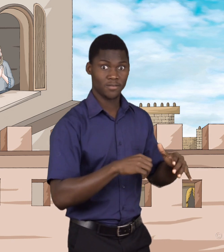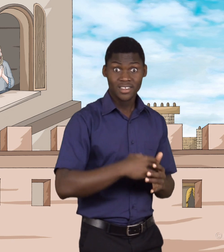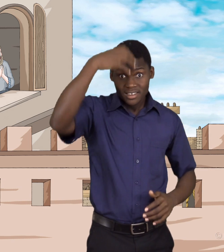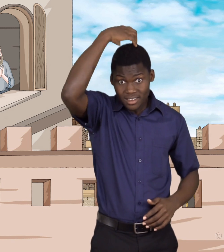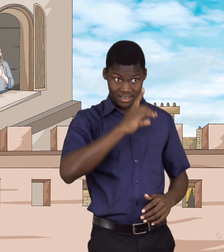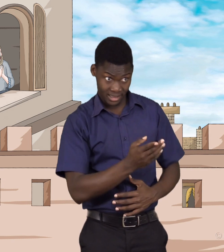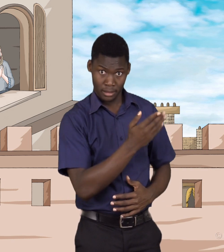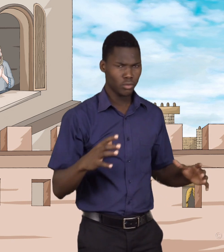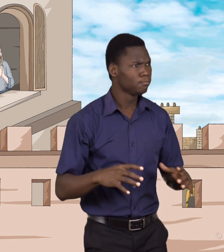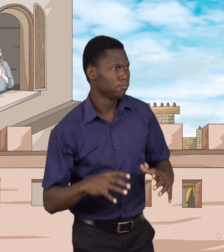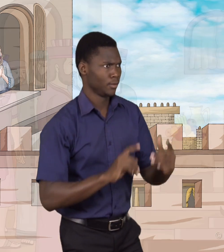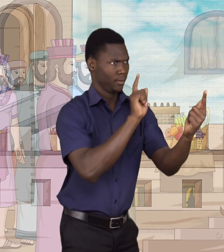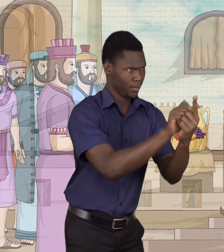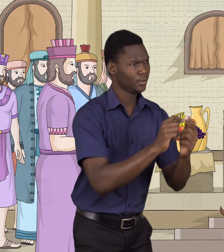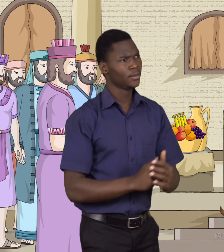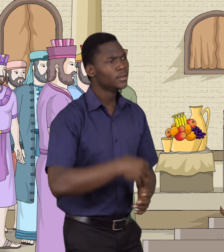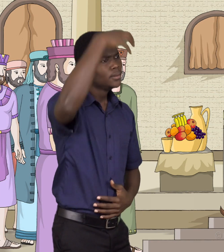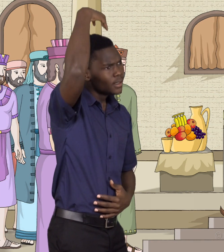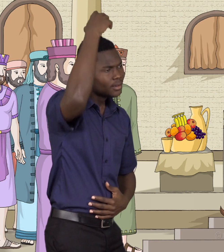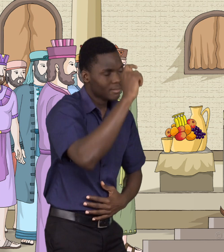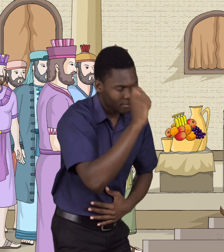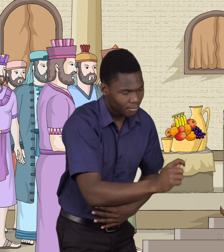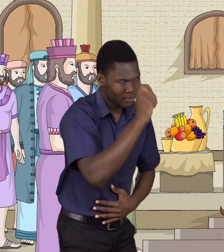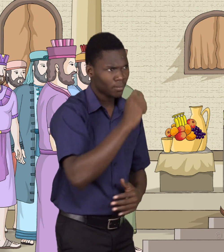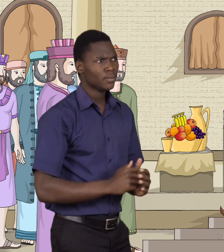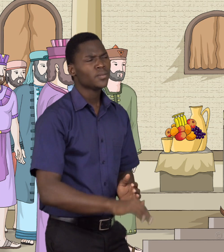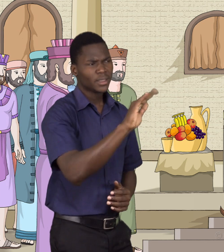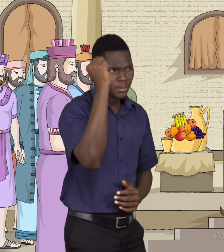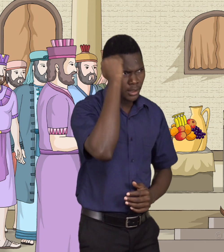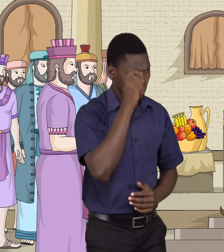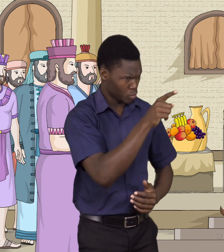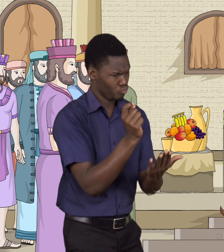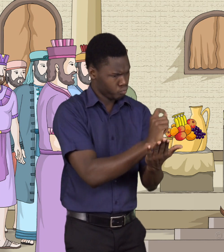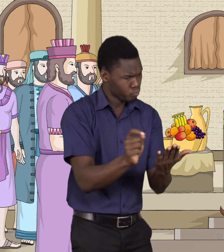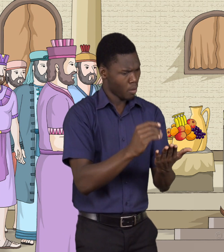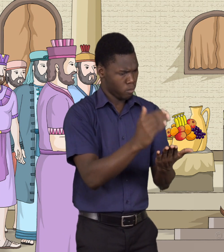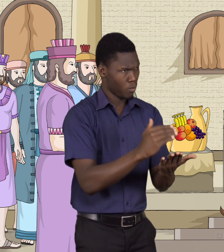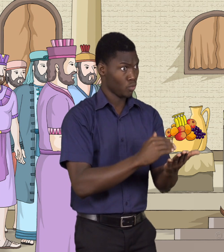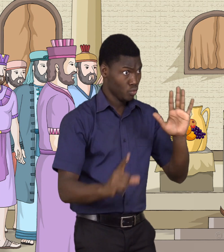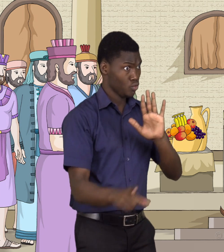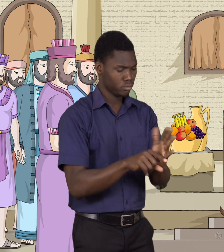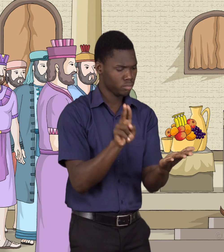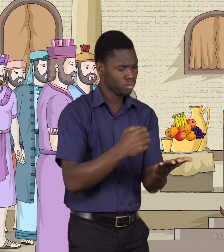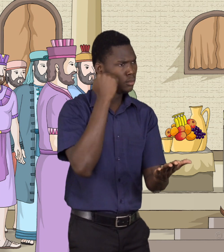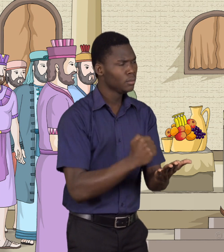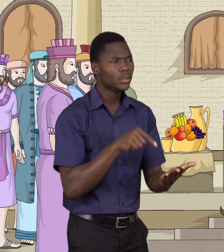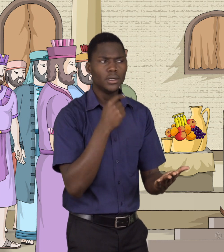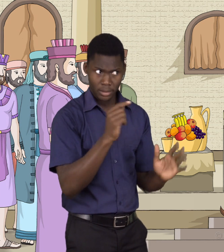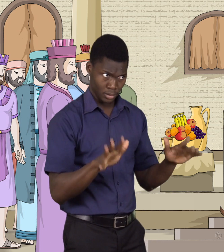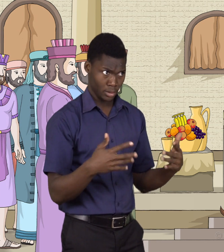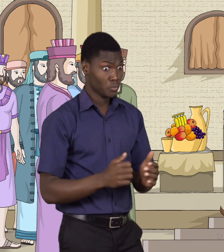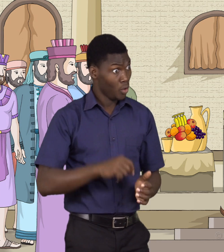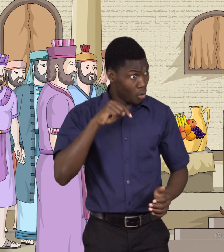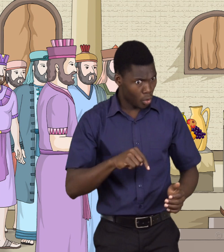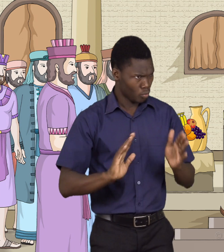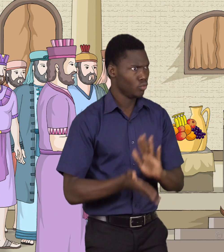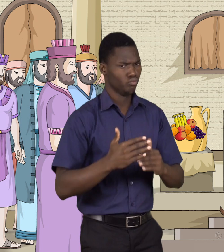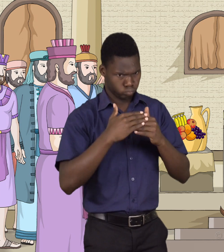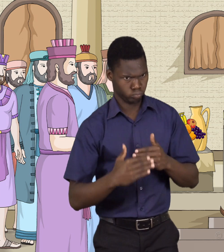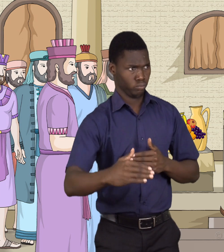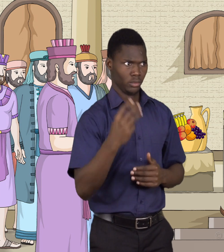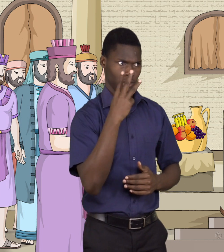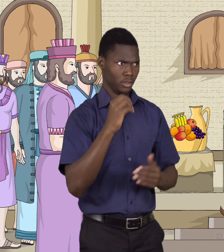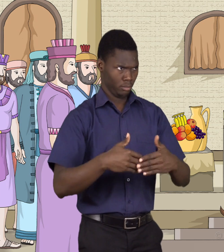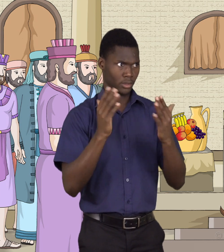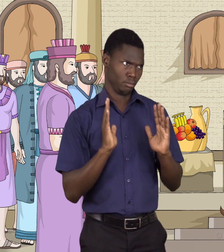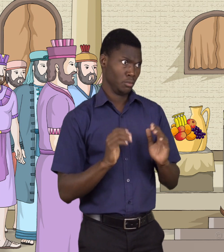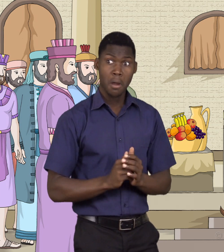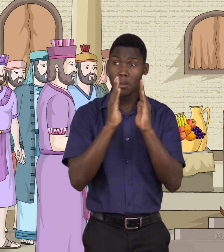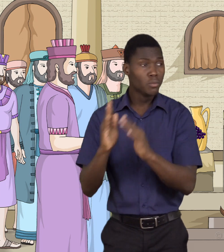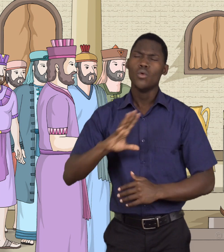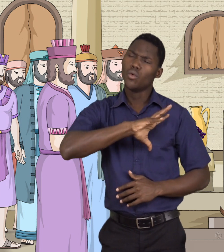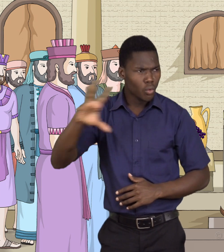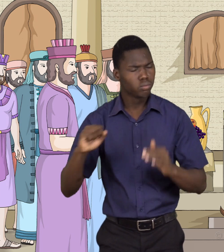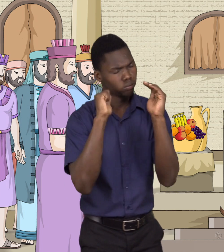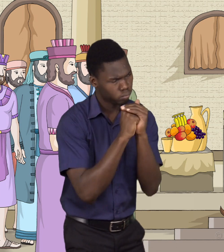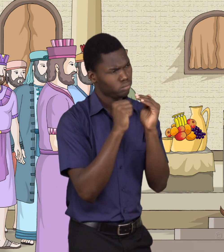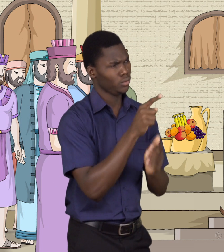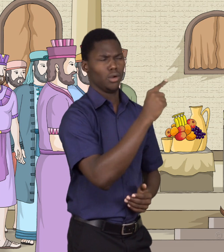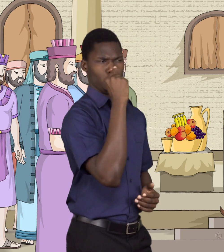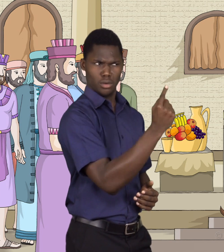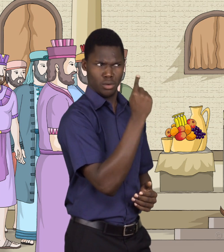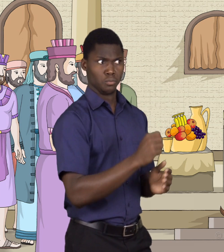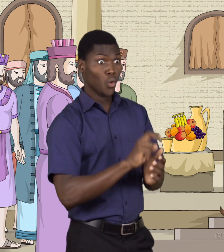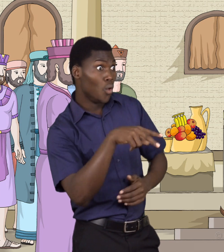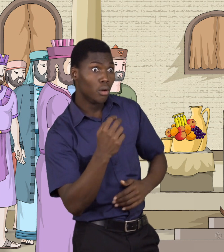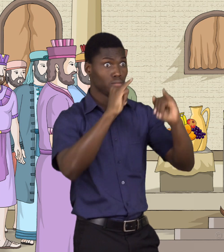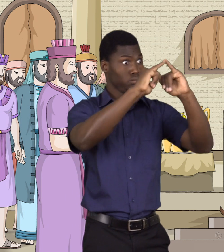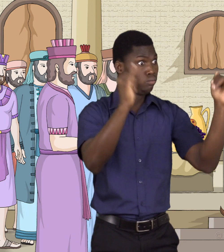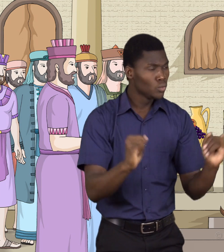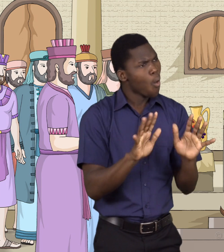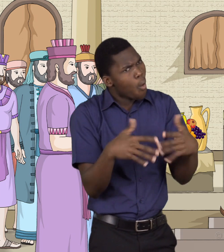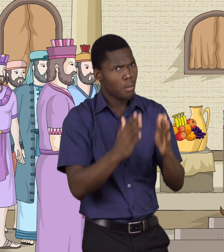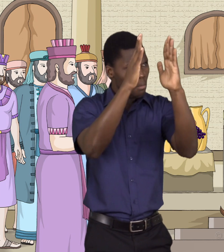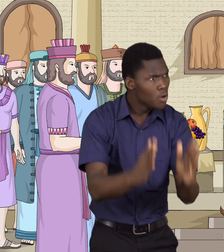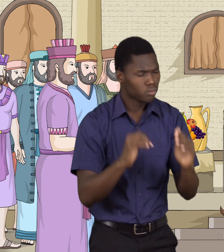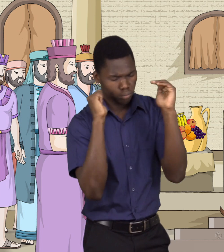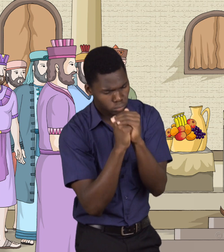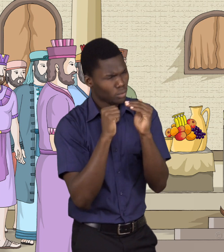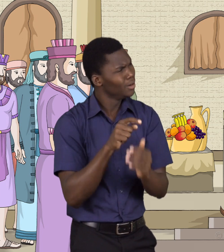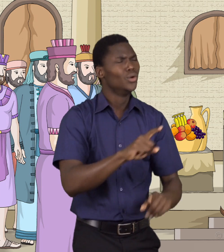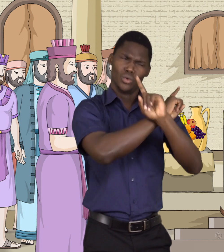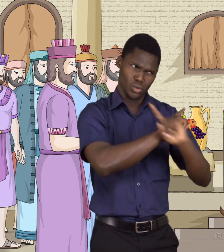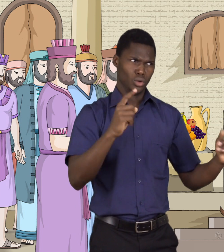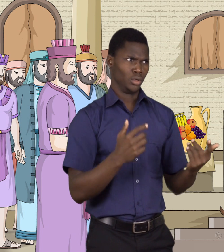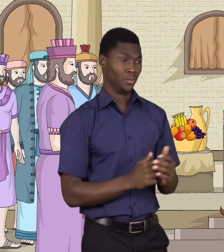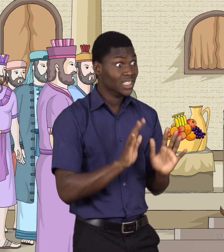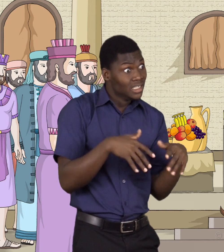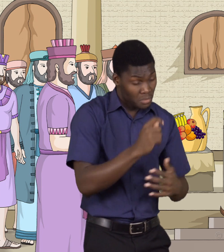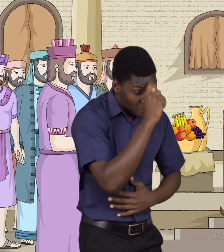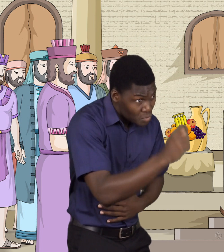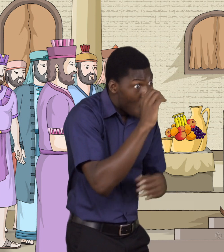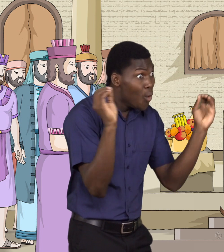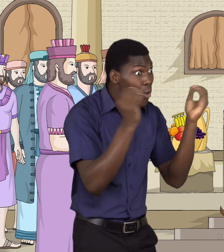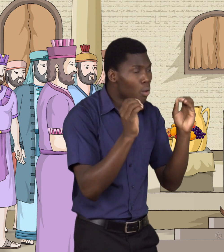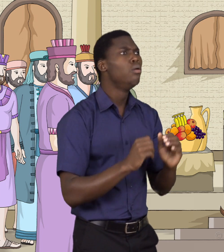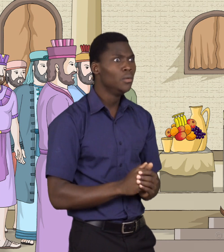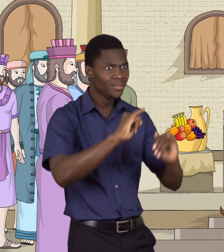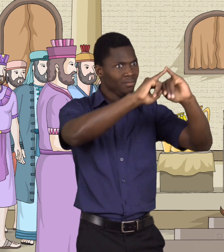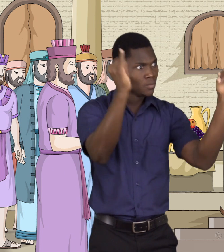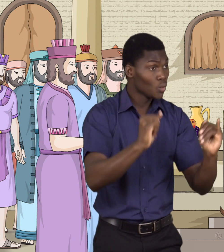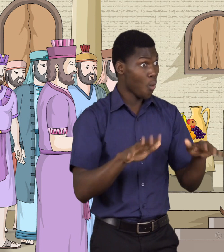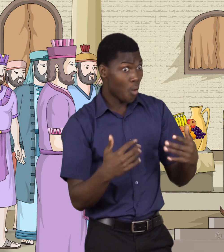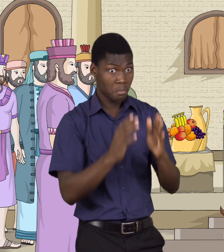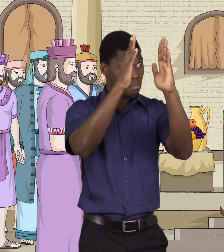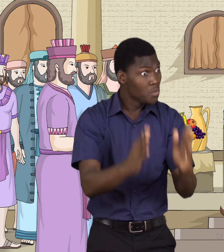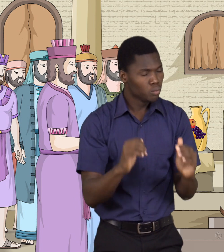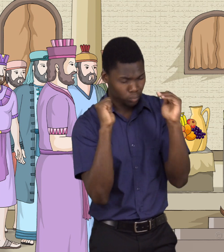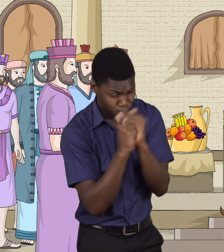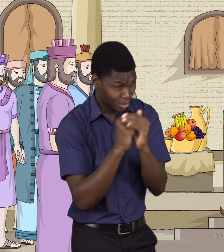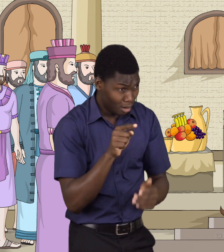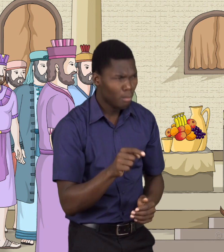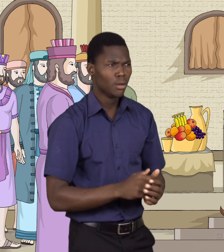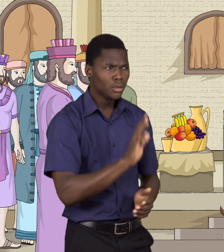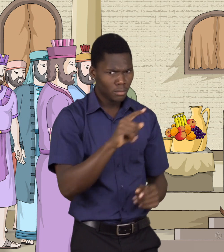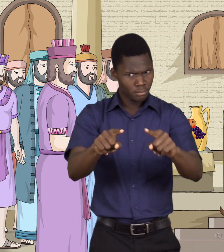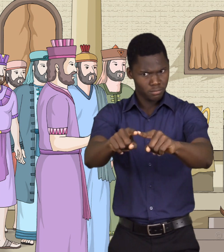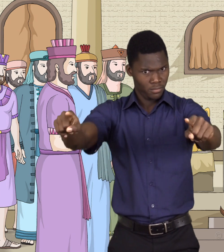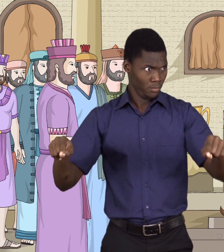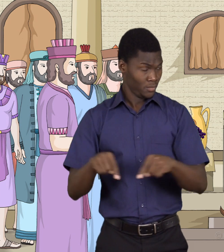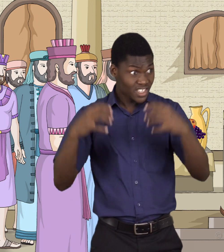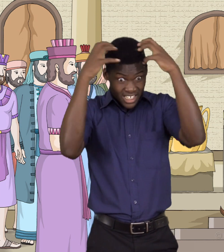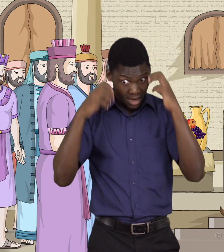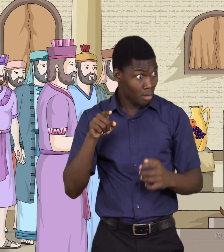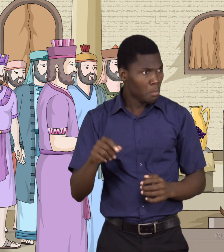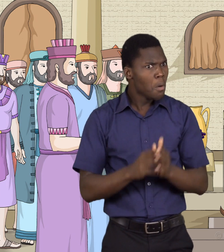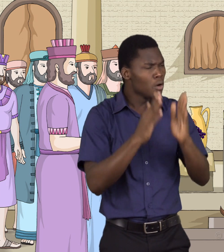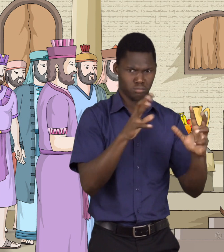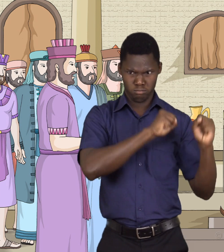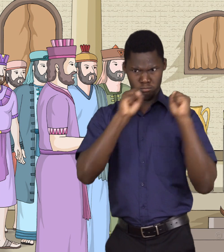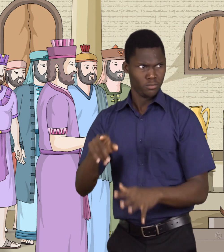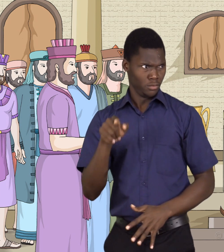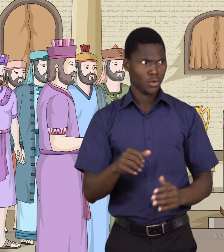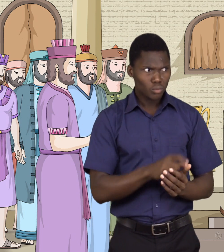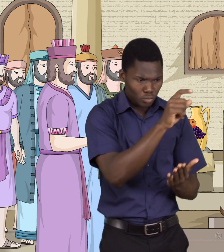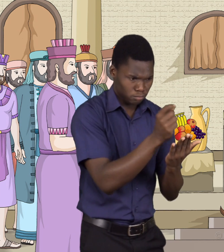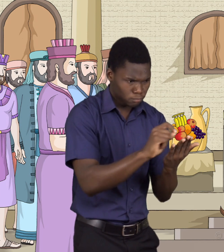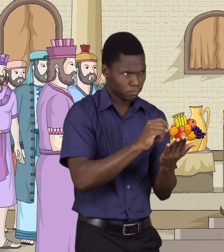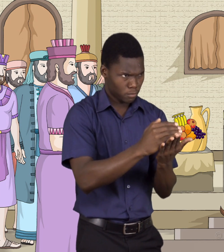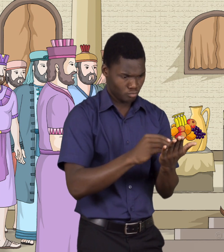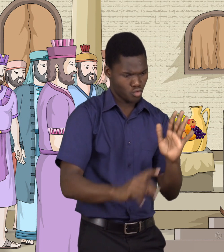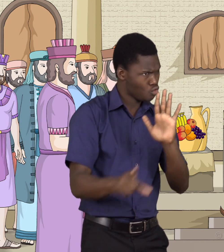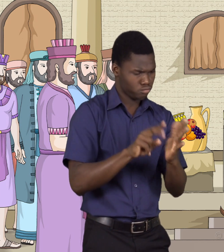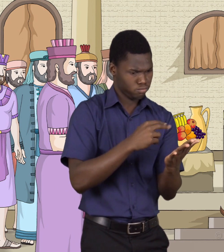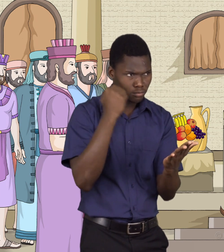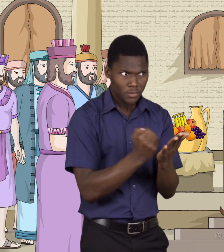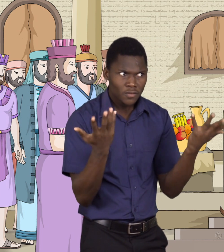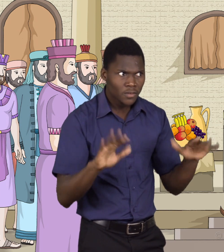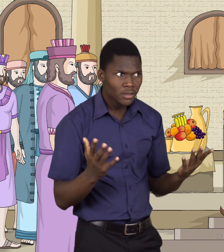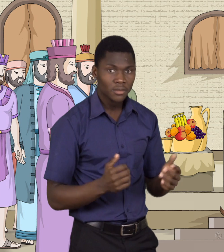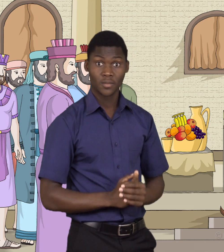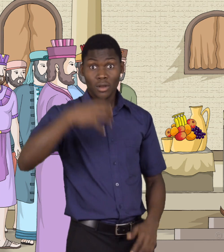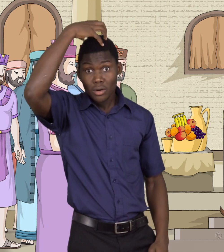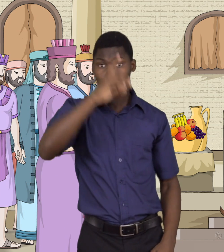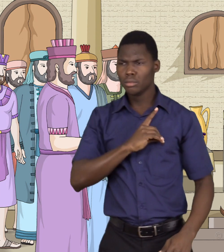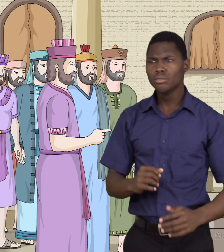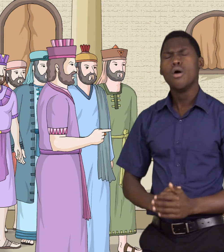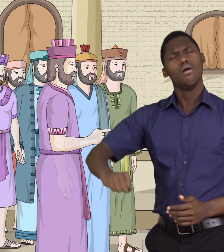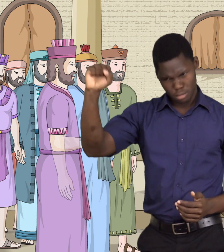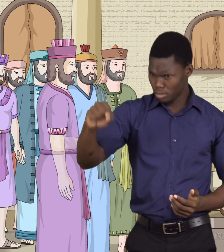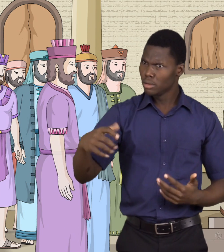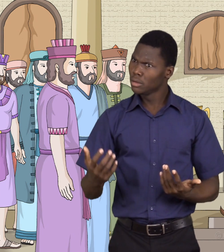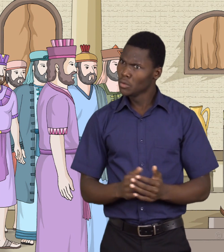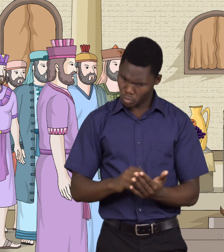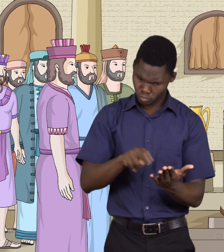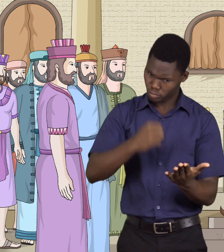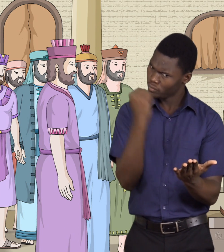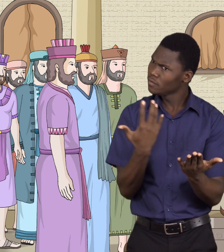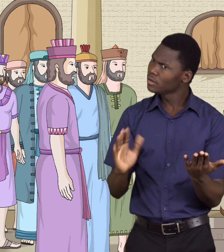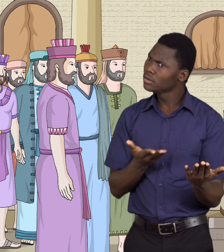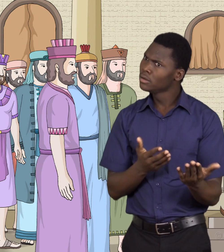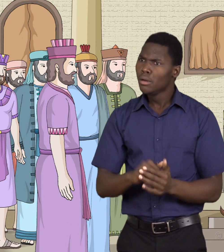So they approached the king and asked about his royal decree: “Did you not sign a decree that for thirty days any man who petitions any god or man except you, O king, will be thrown into the den of lions?”